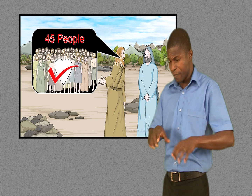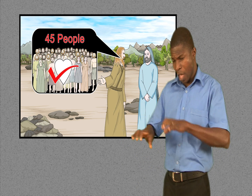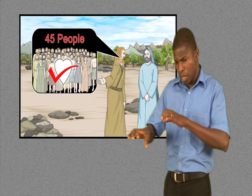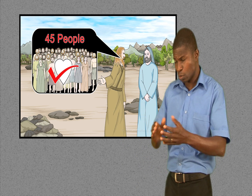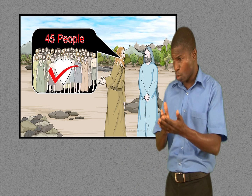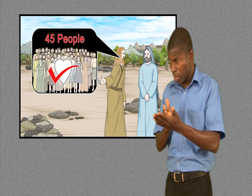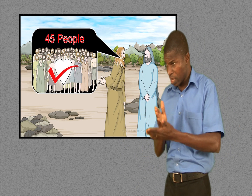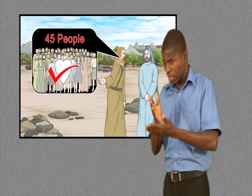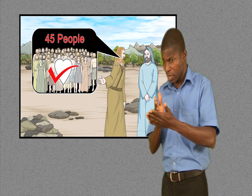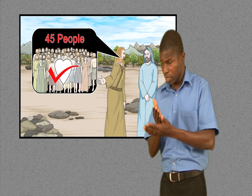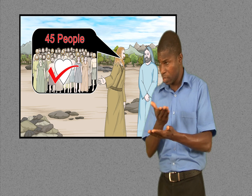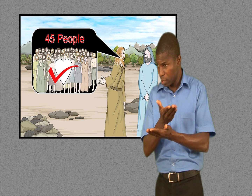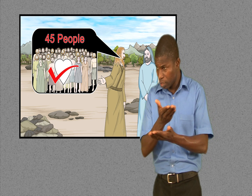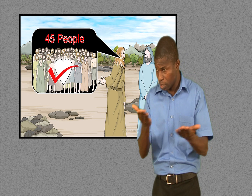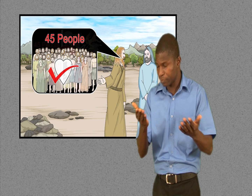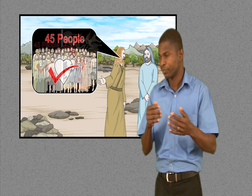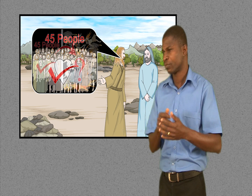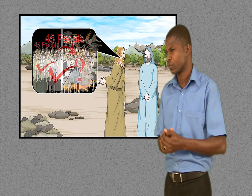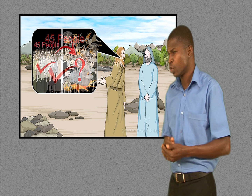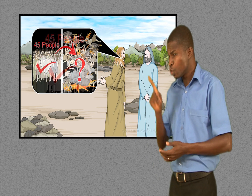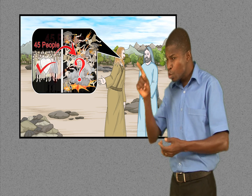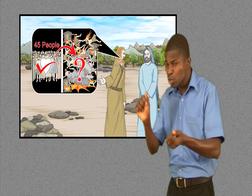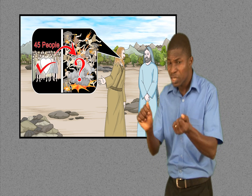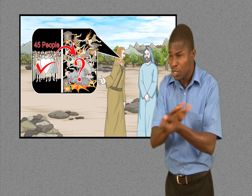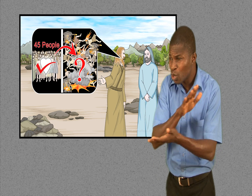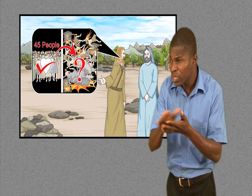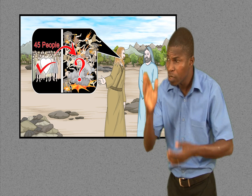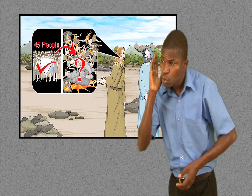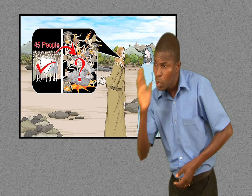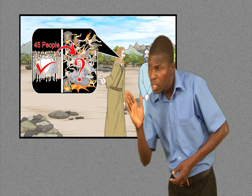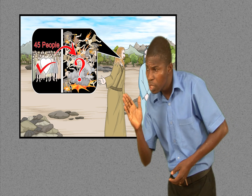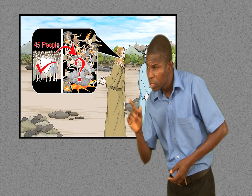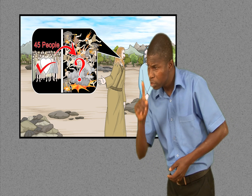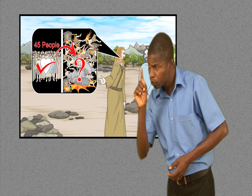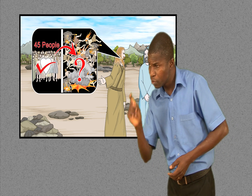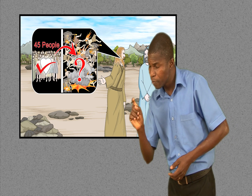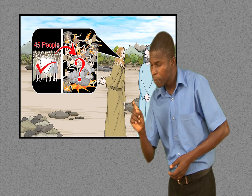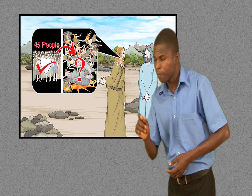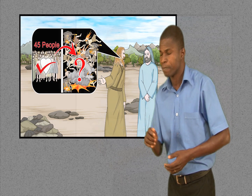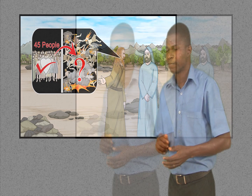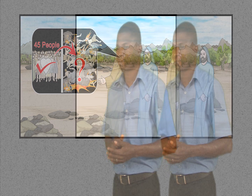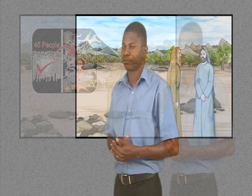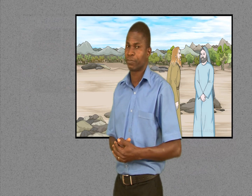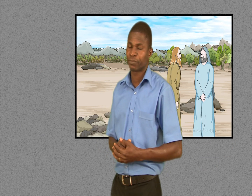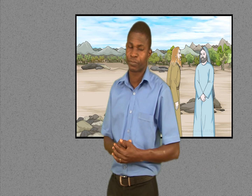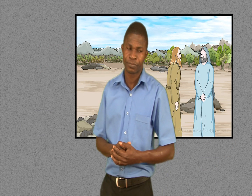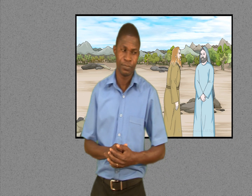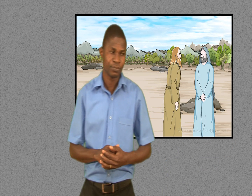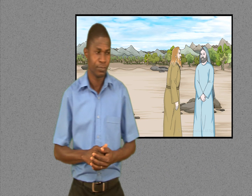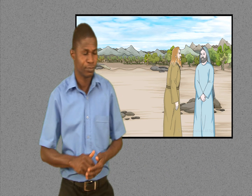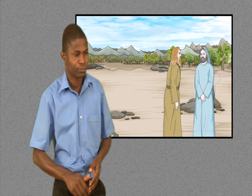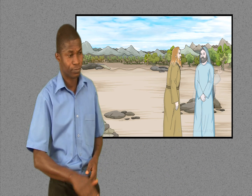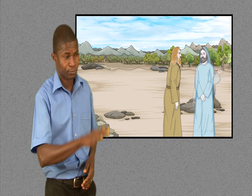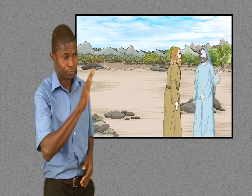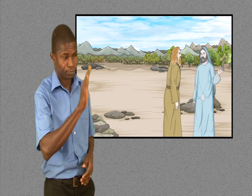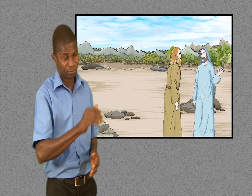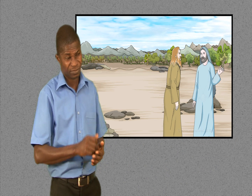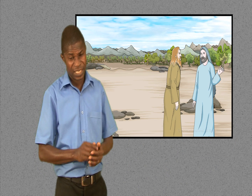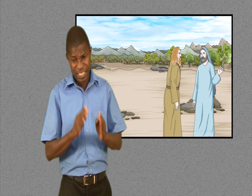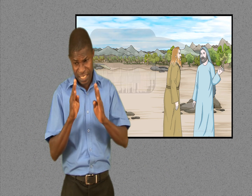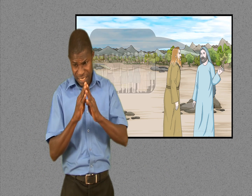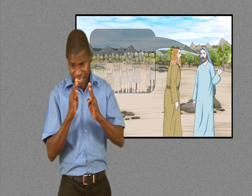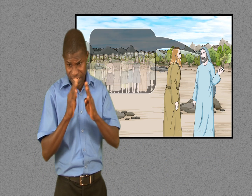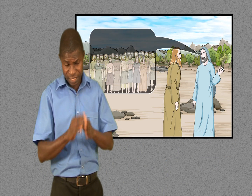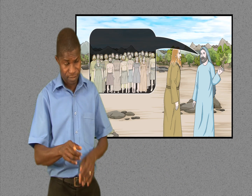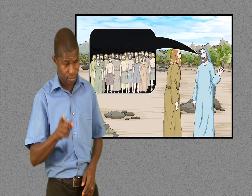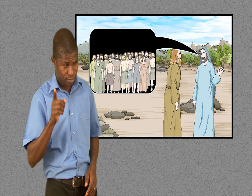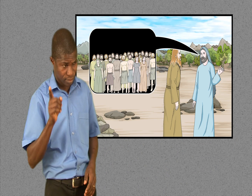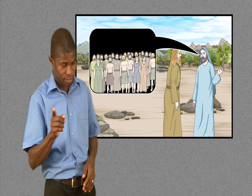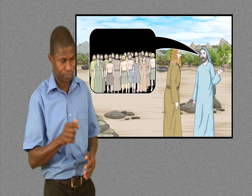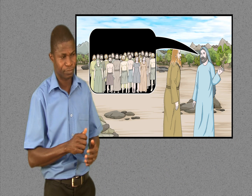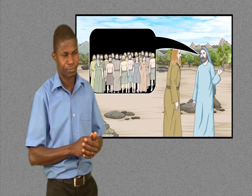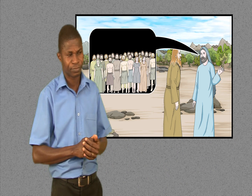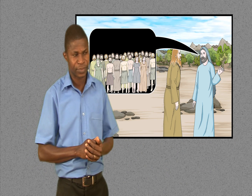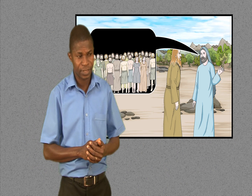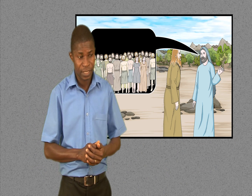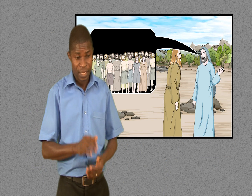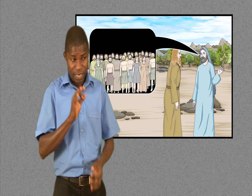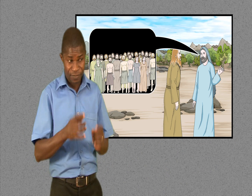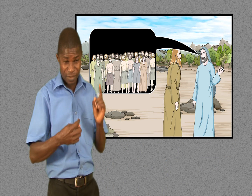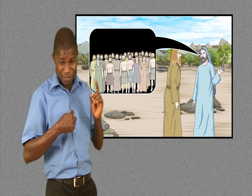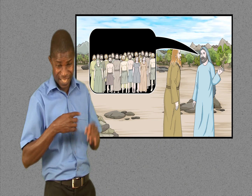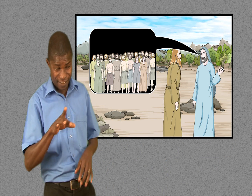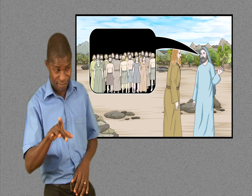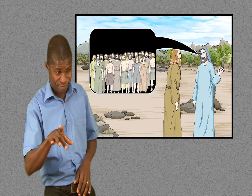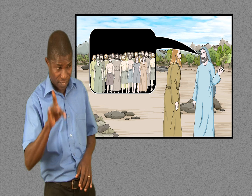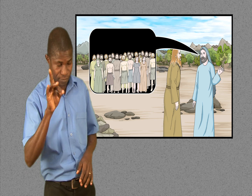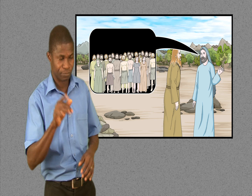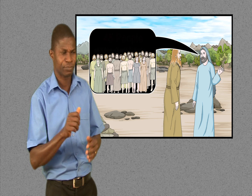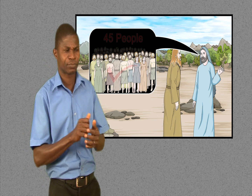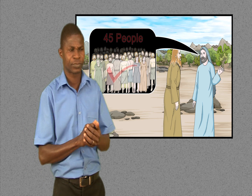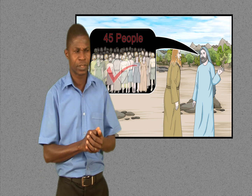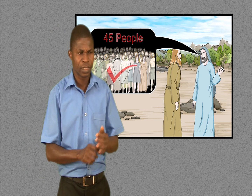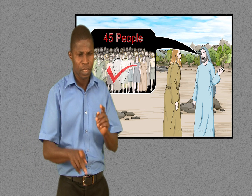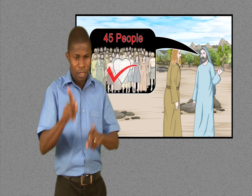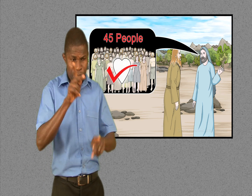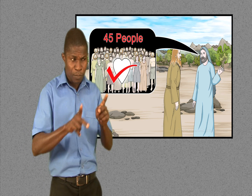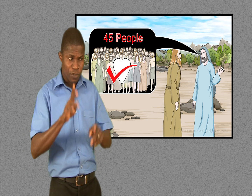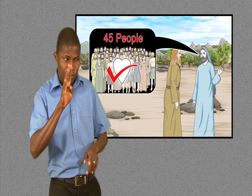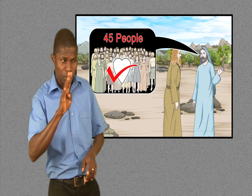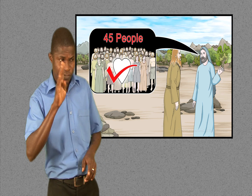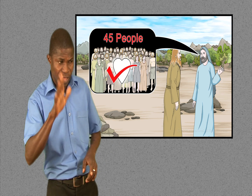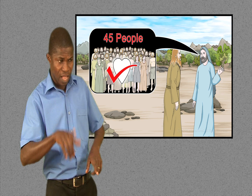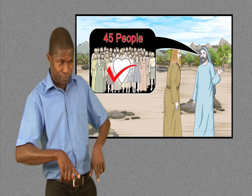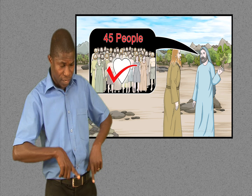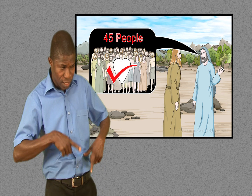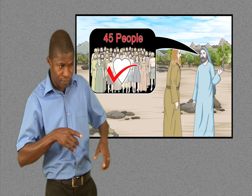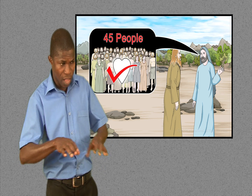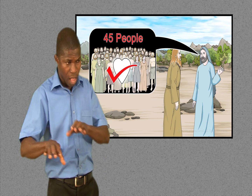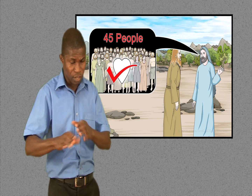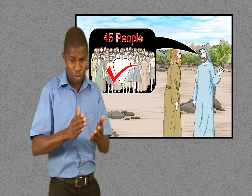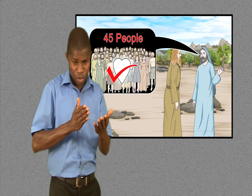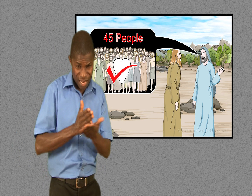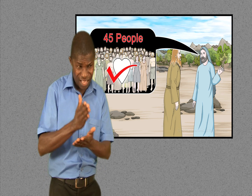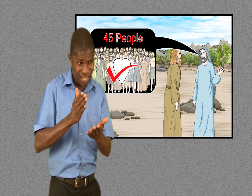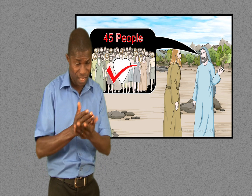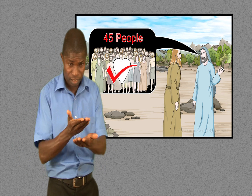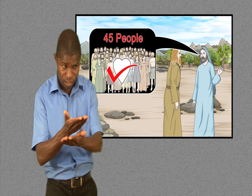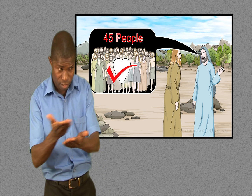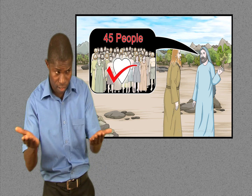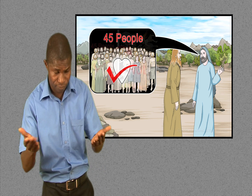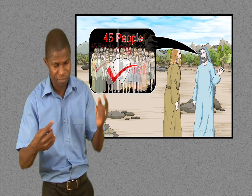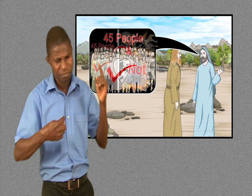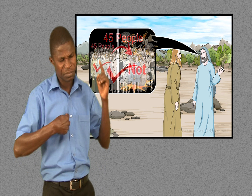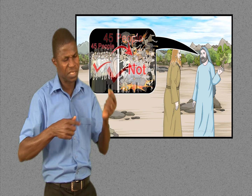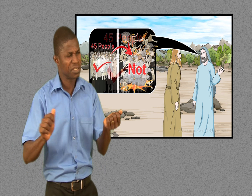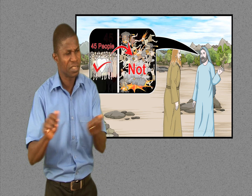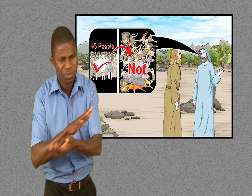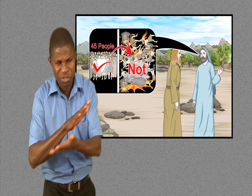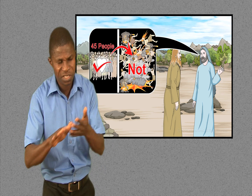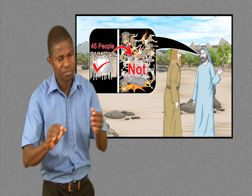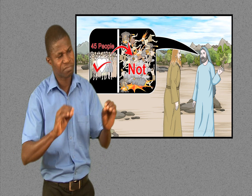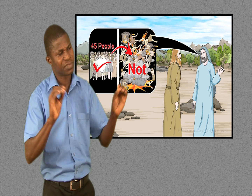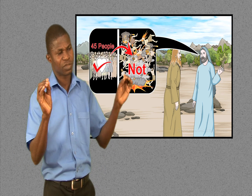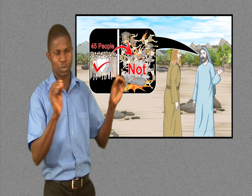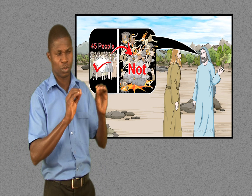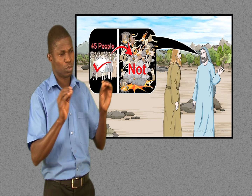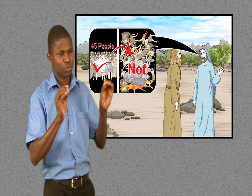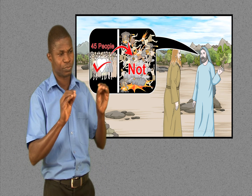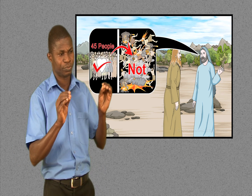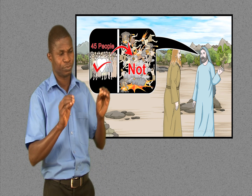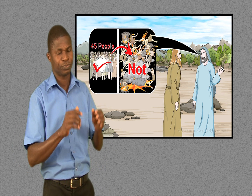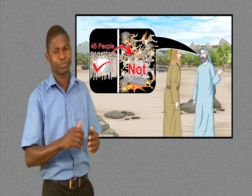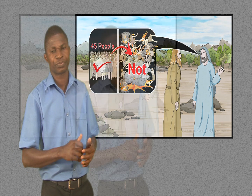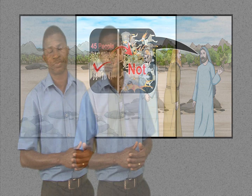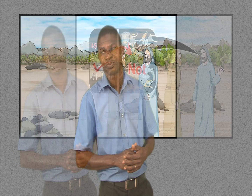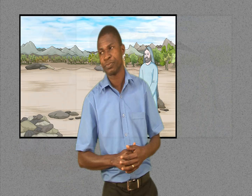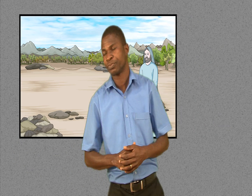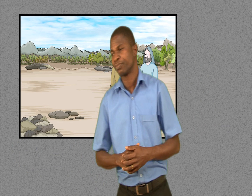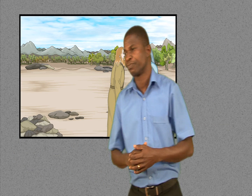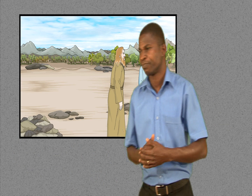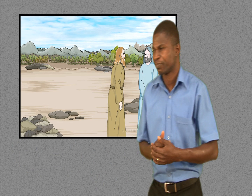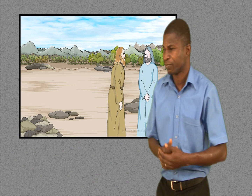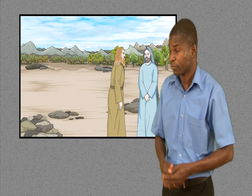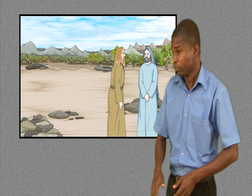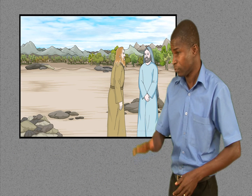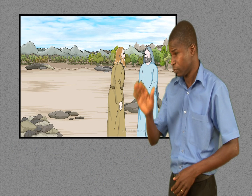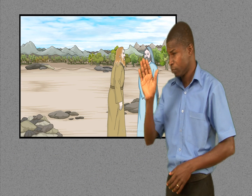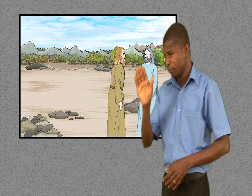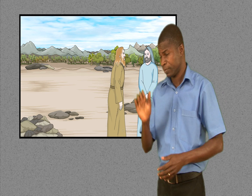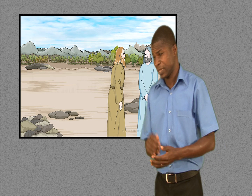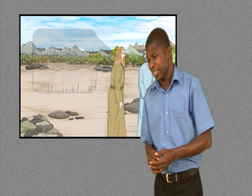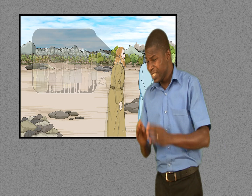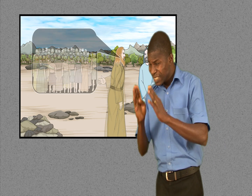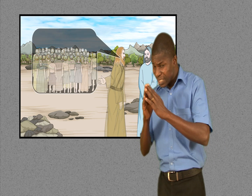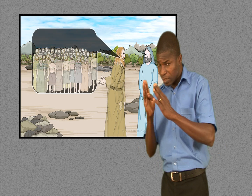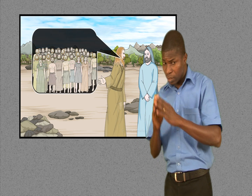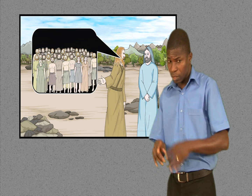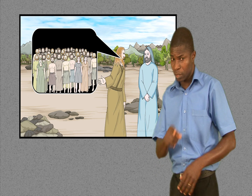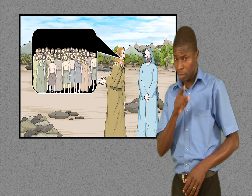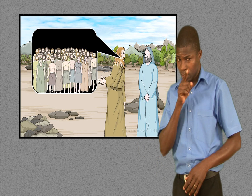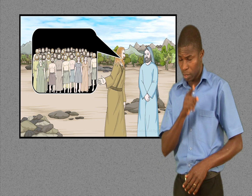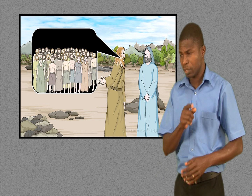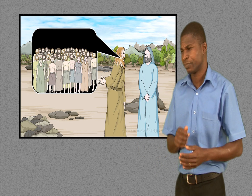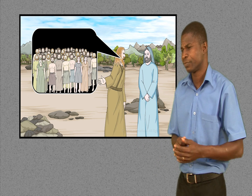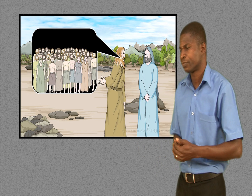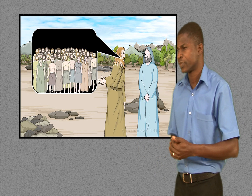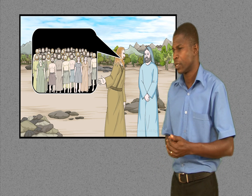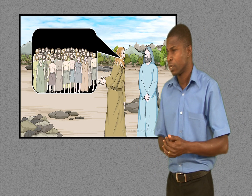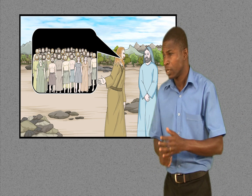Will You destroy the whole city for the lack of five?” He replied, “If I find forty-five there, I will not destroy it.”